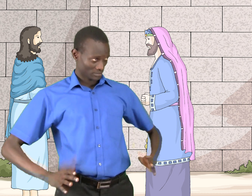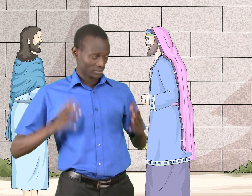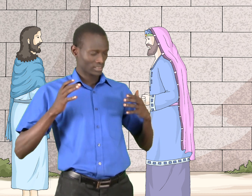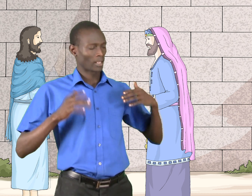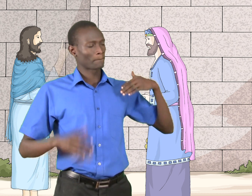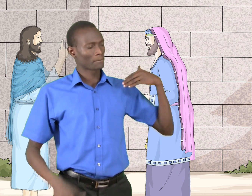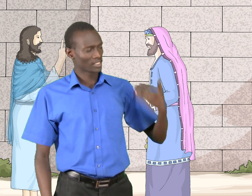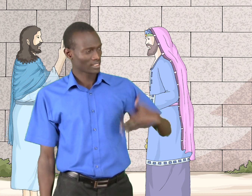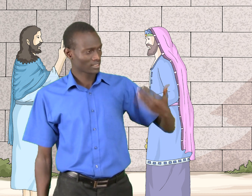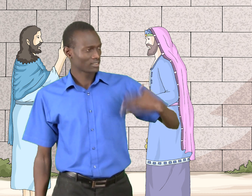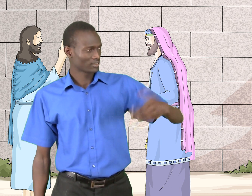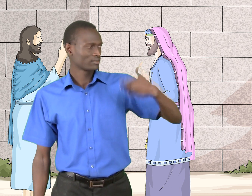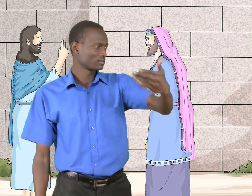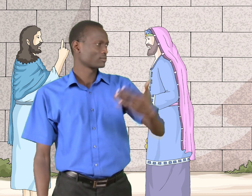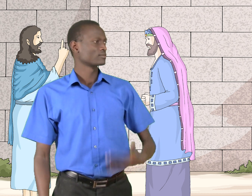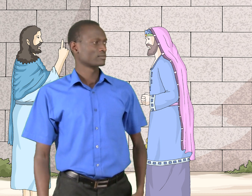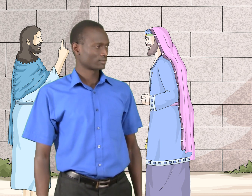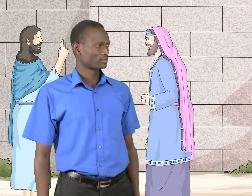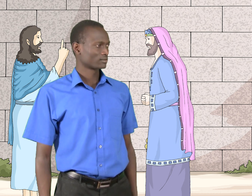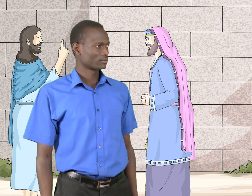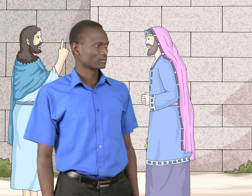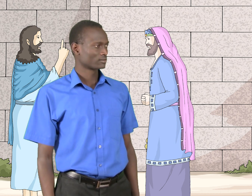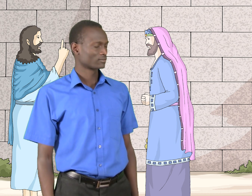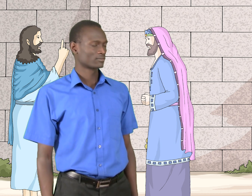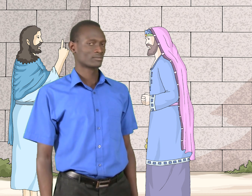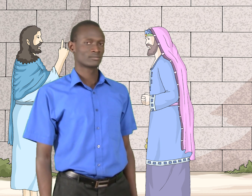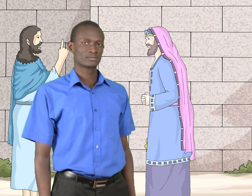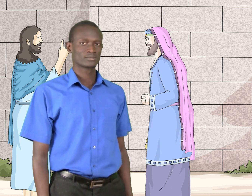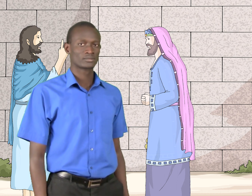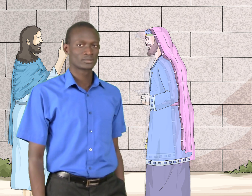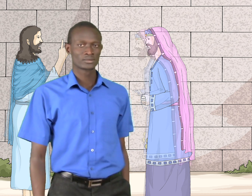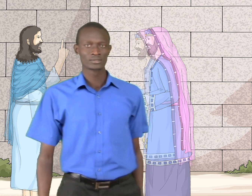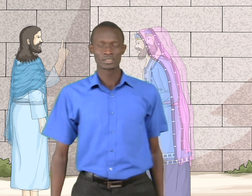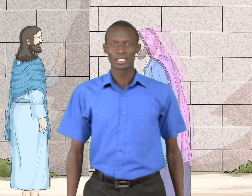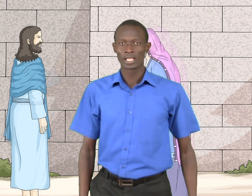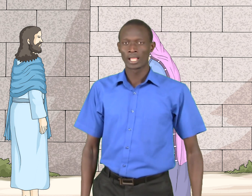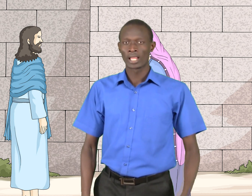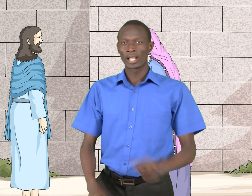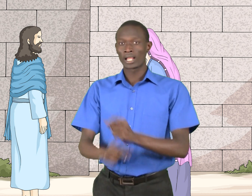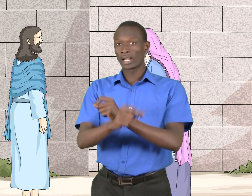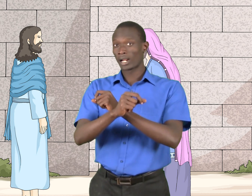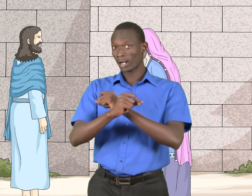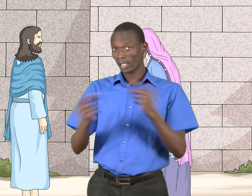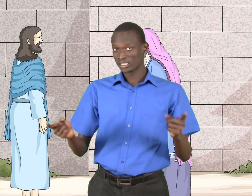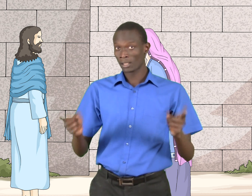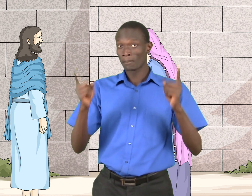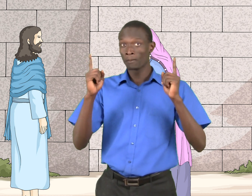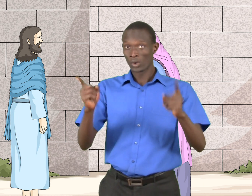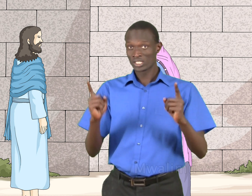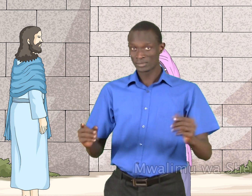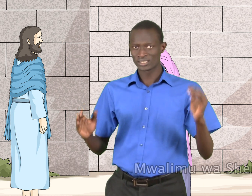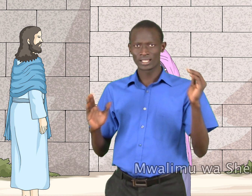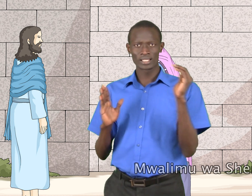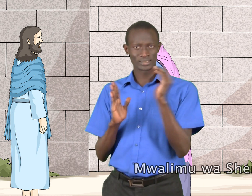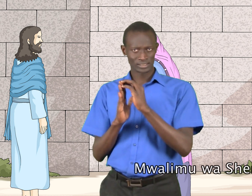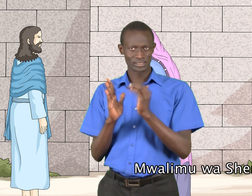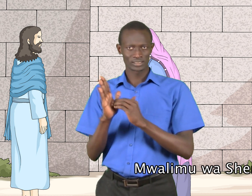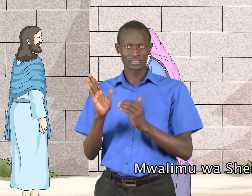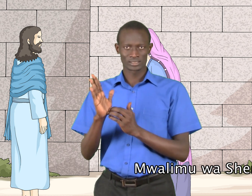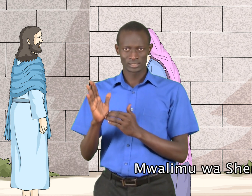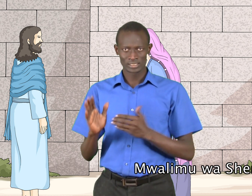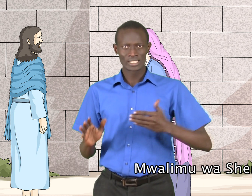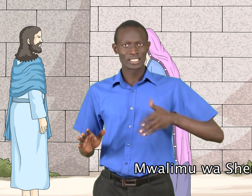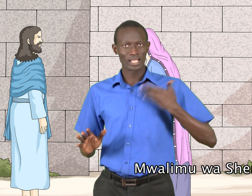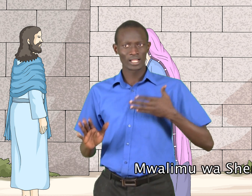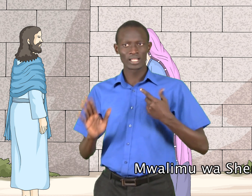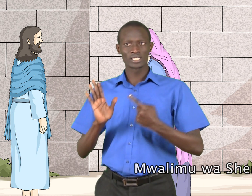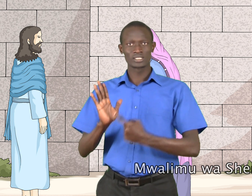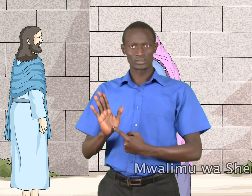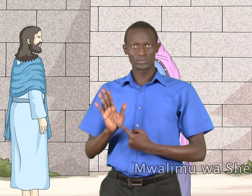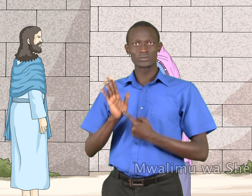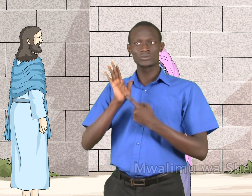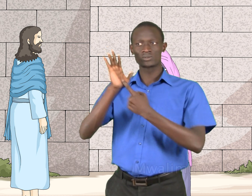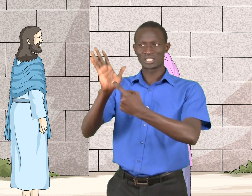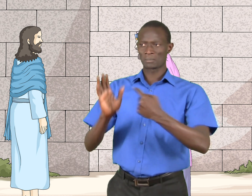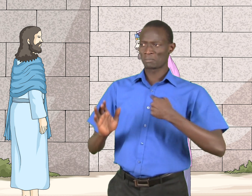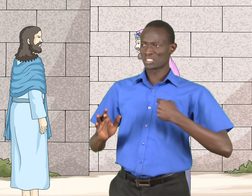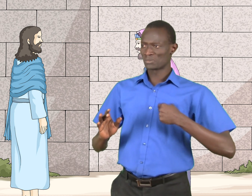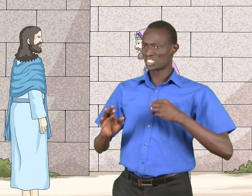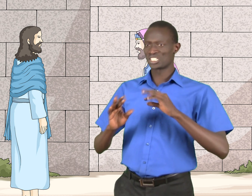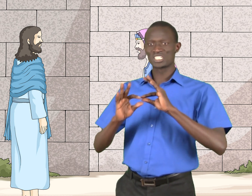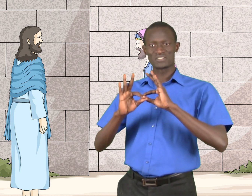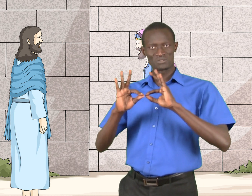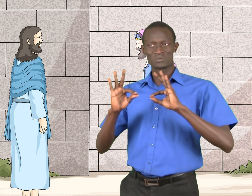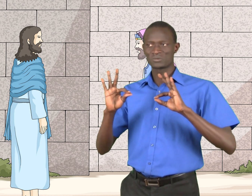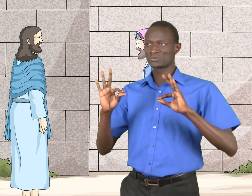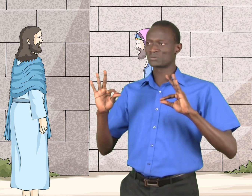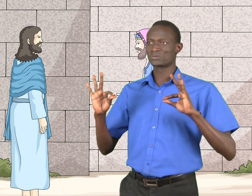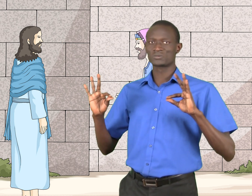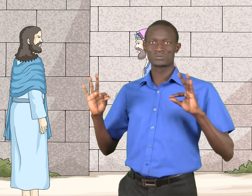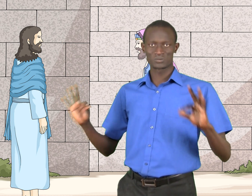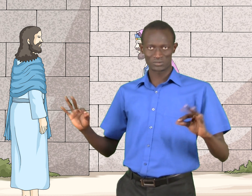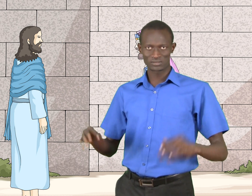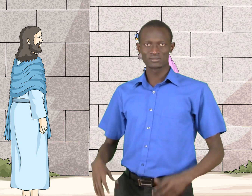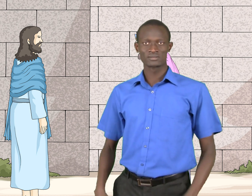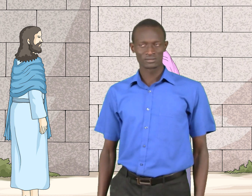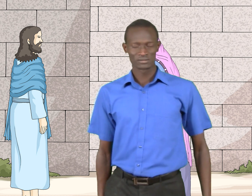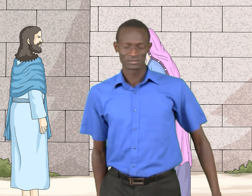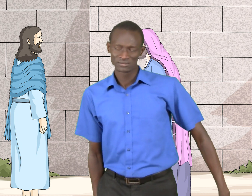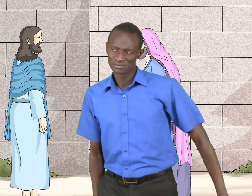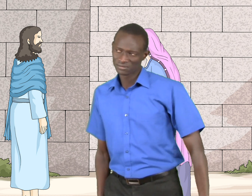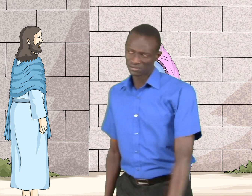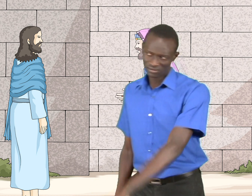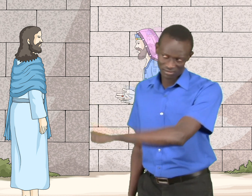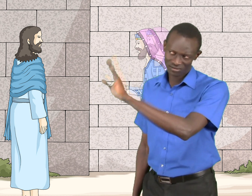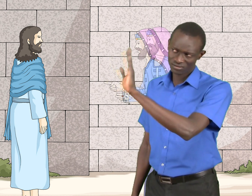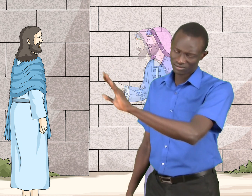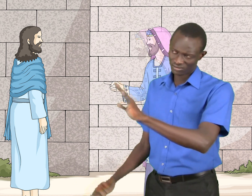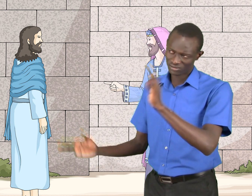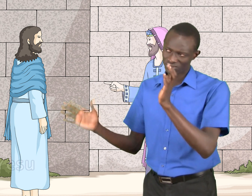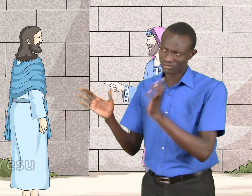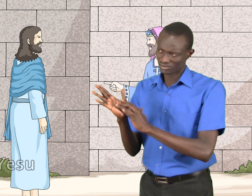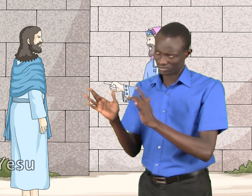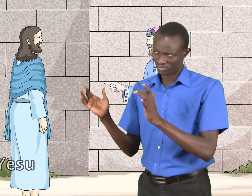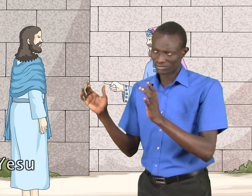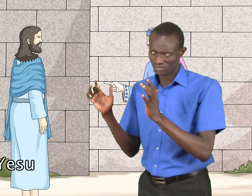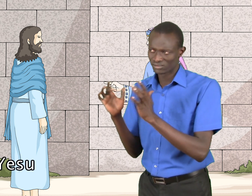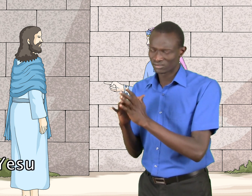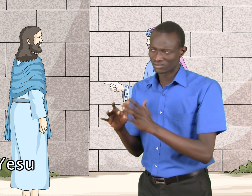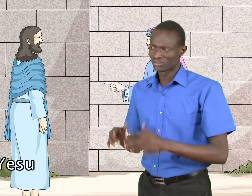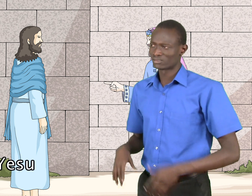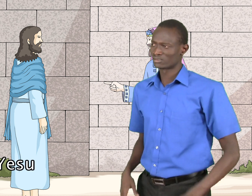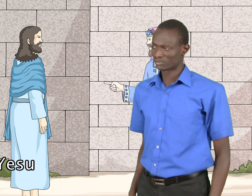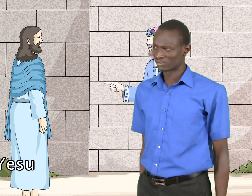“Do this and you will live.”